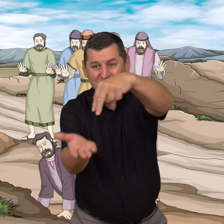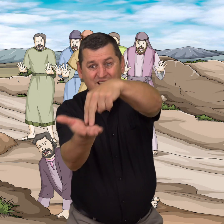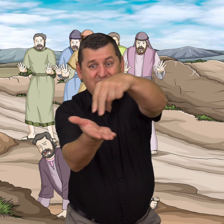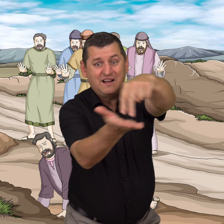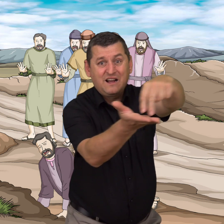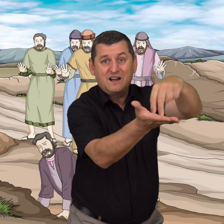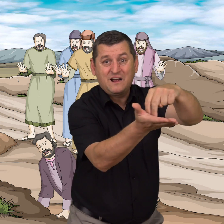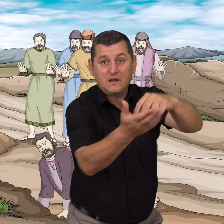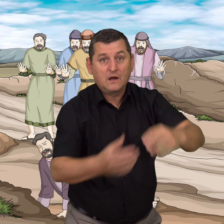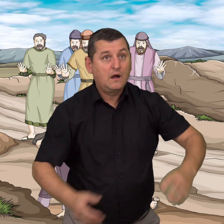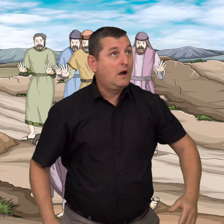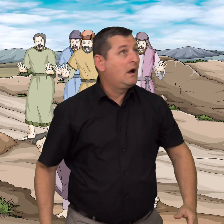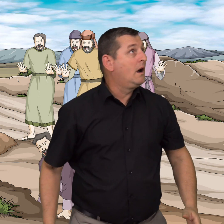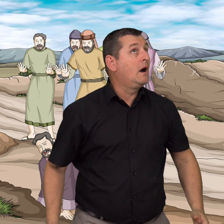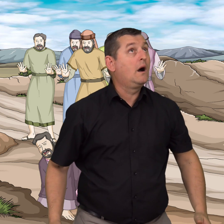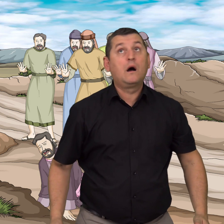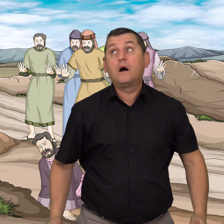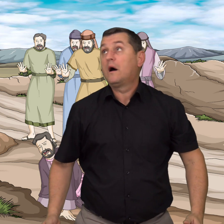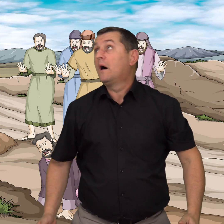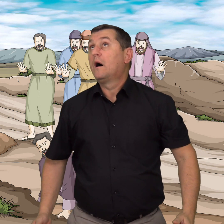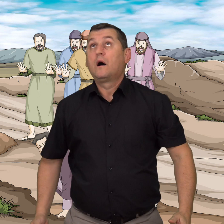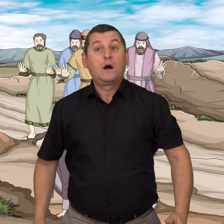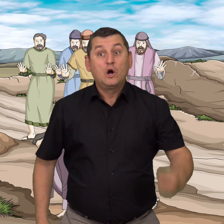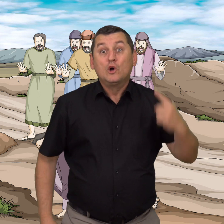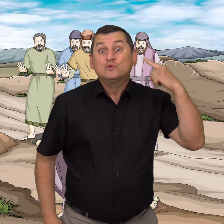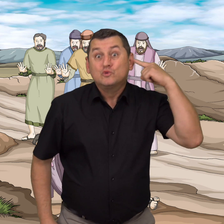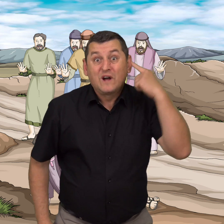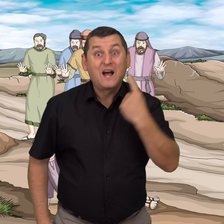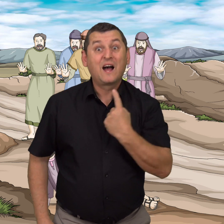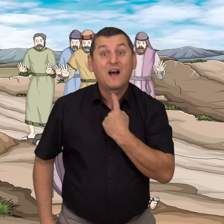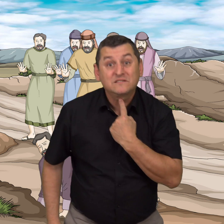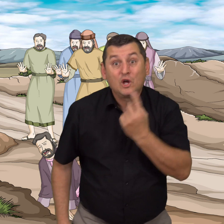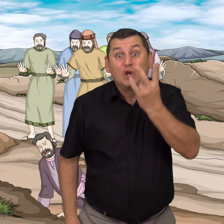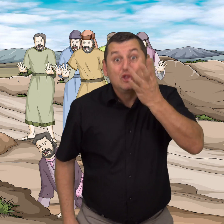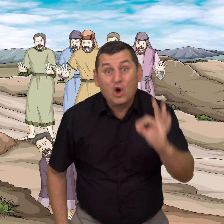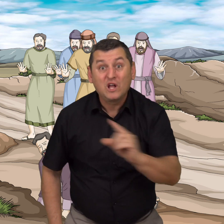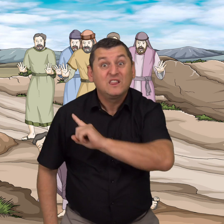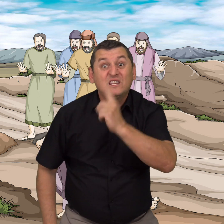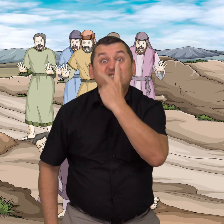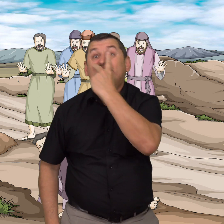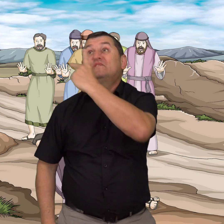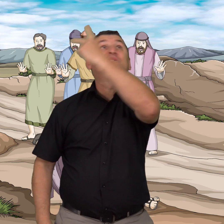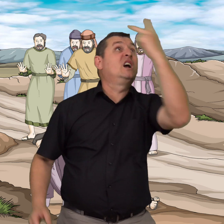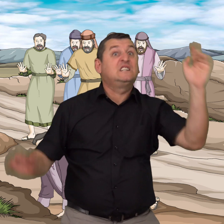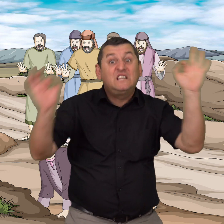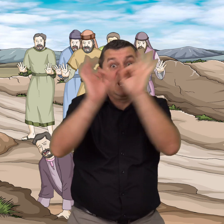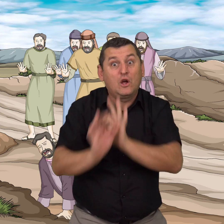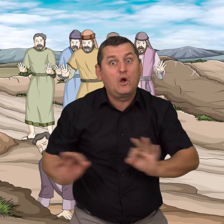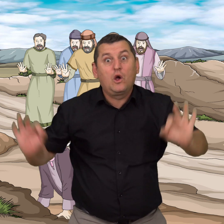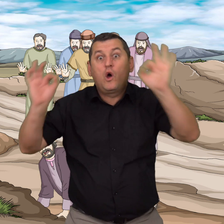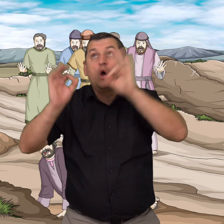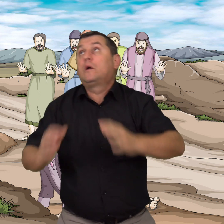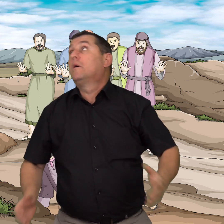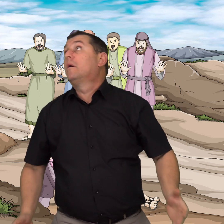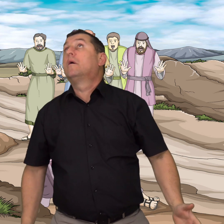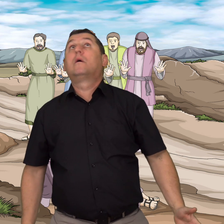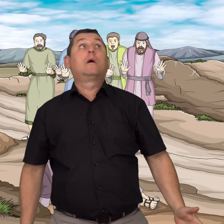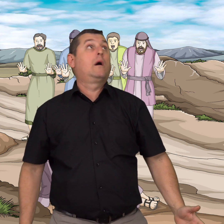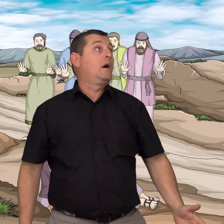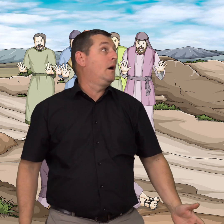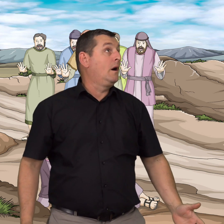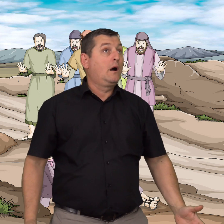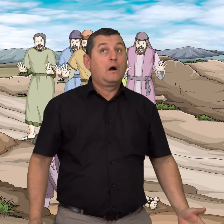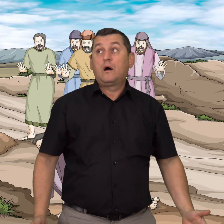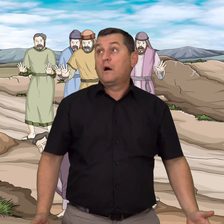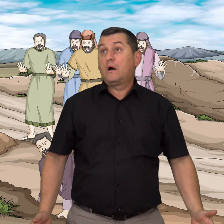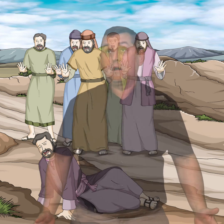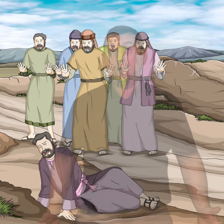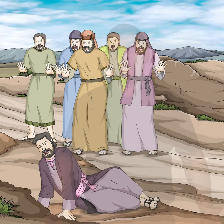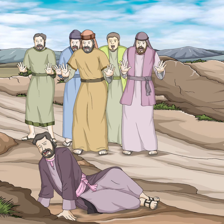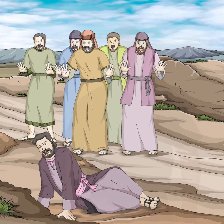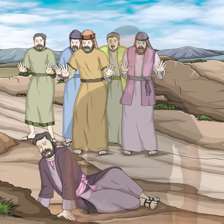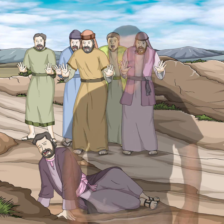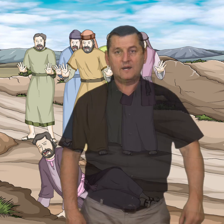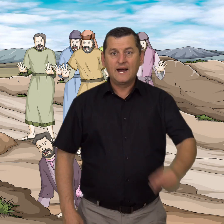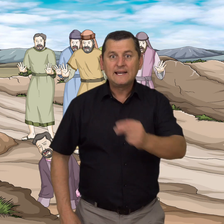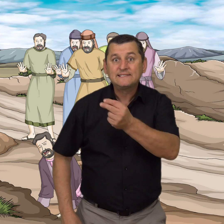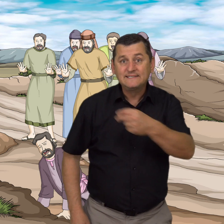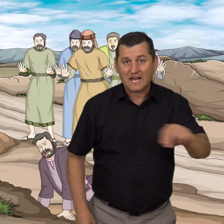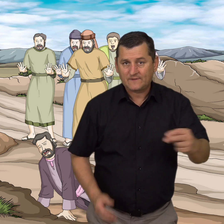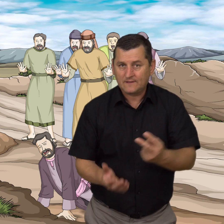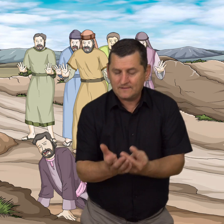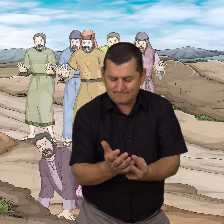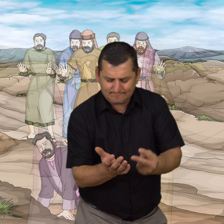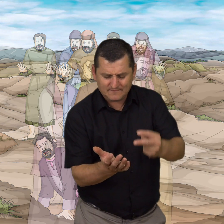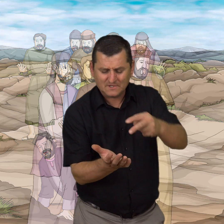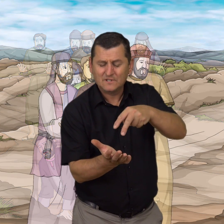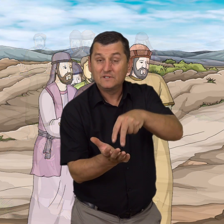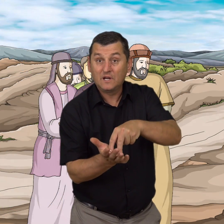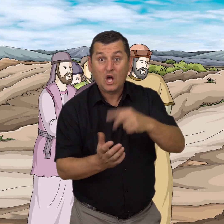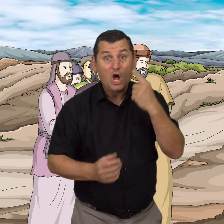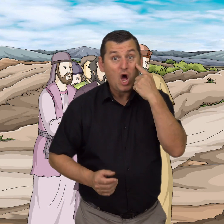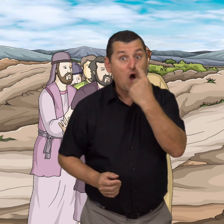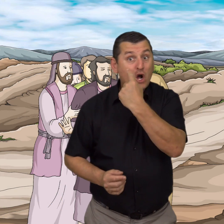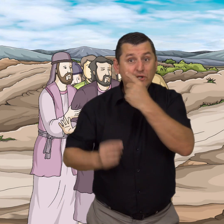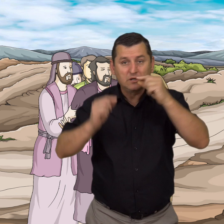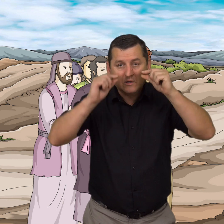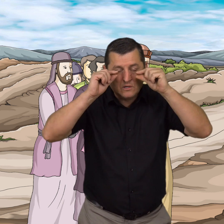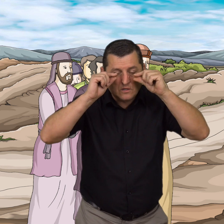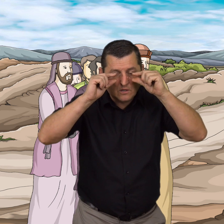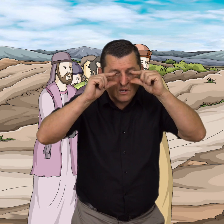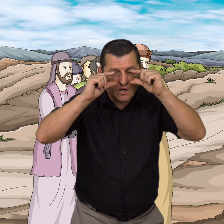Saul got up from the ground, but when he opened his eyes he could not see a thing.